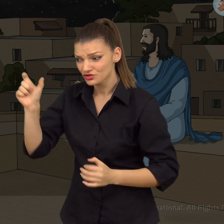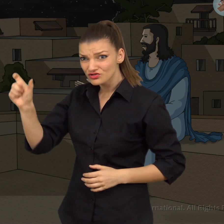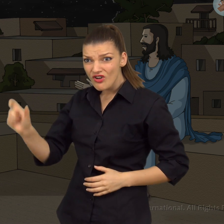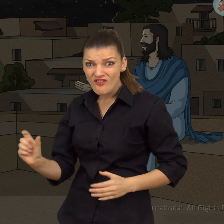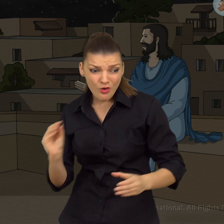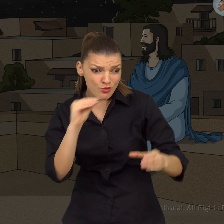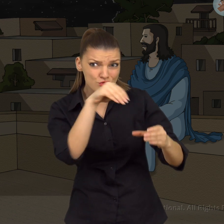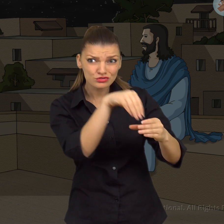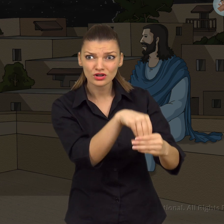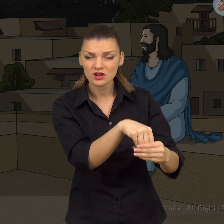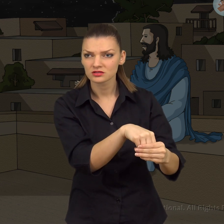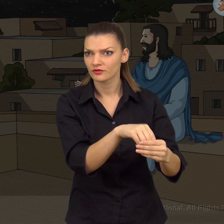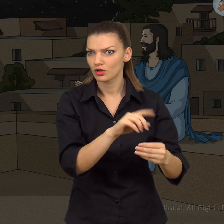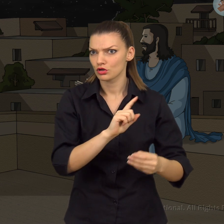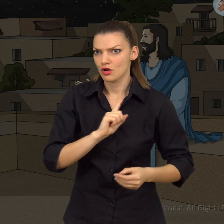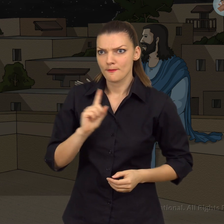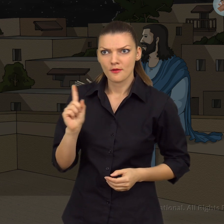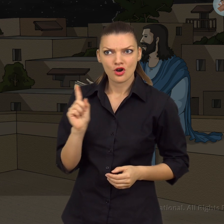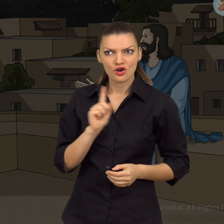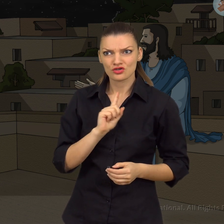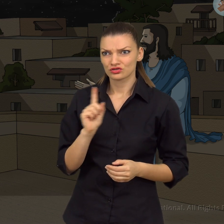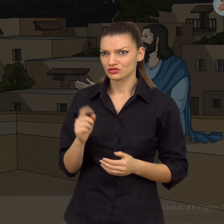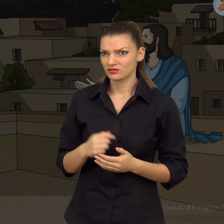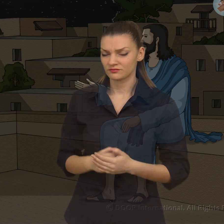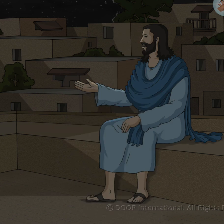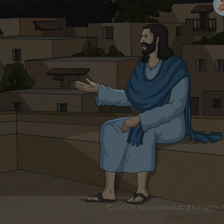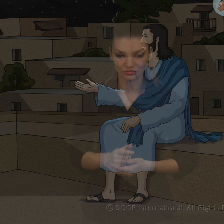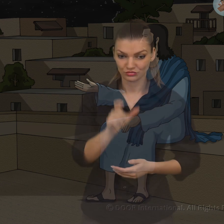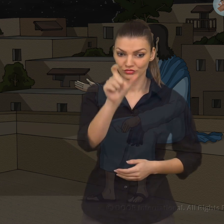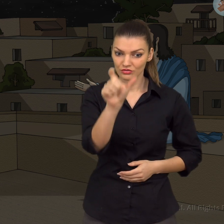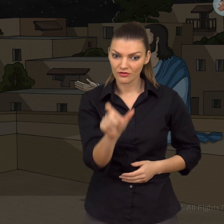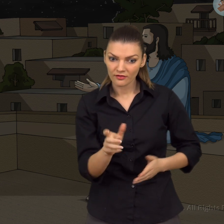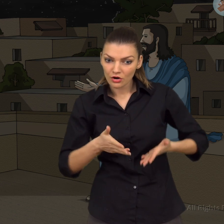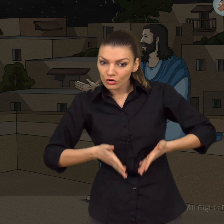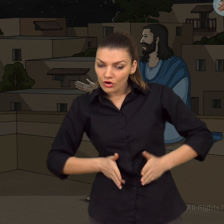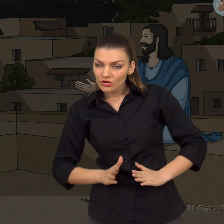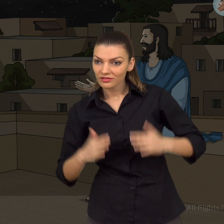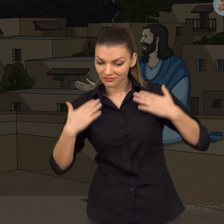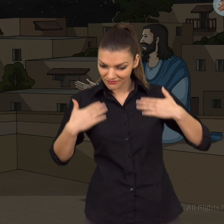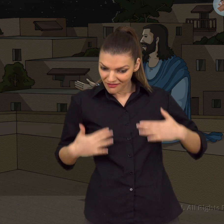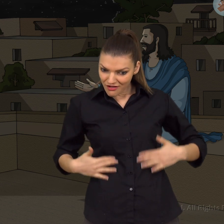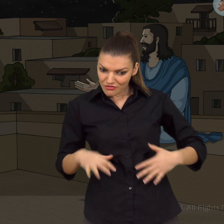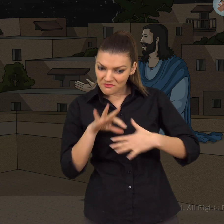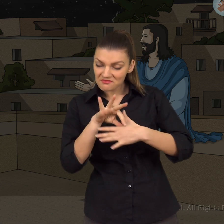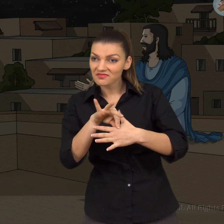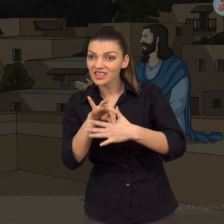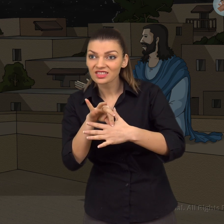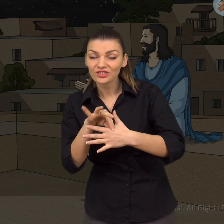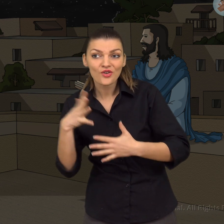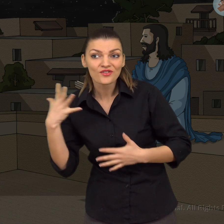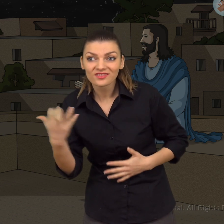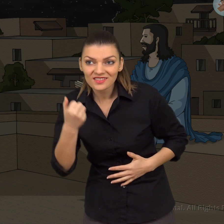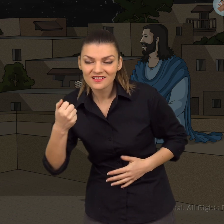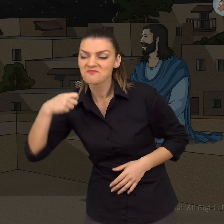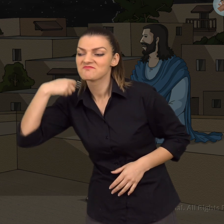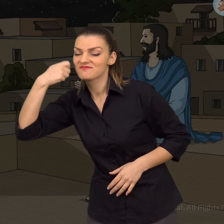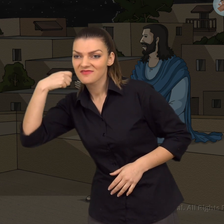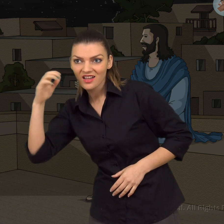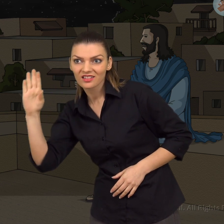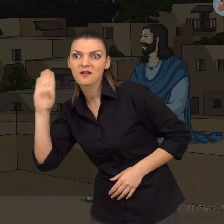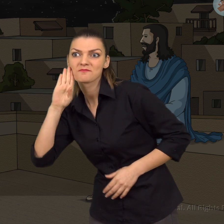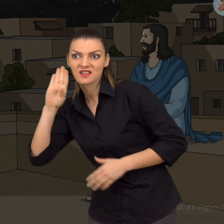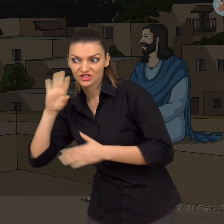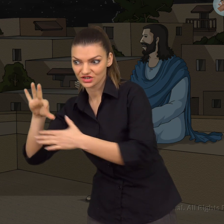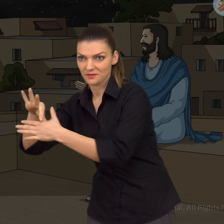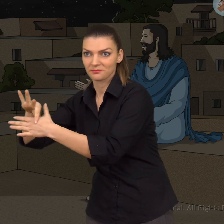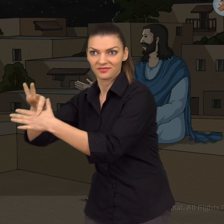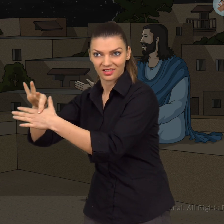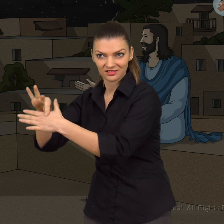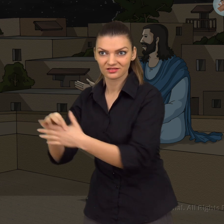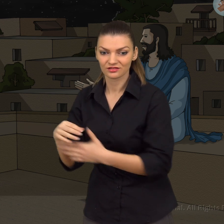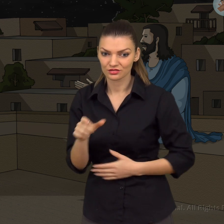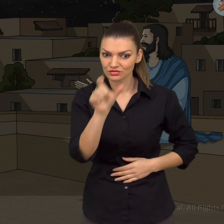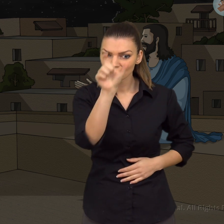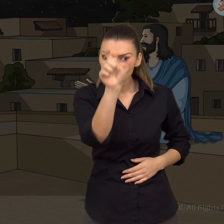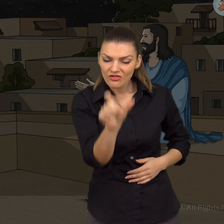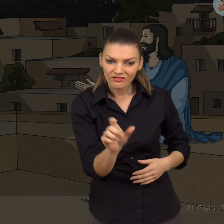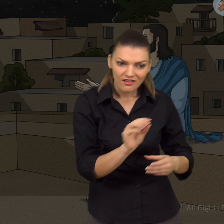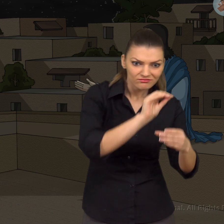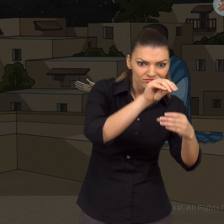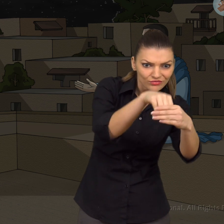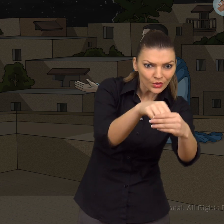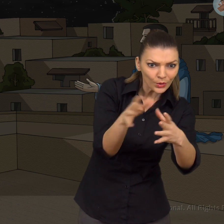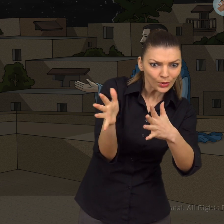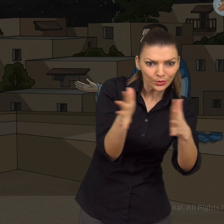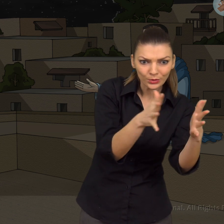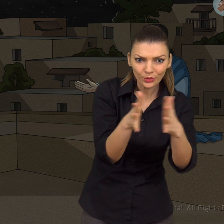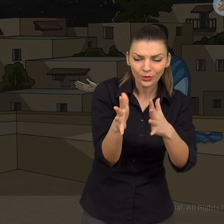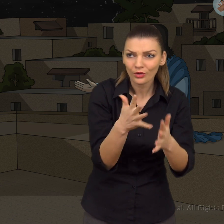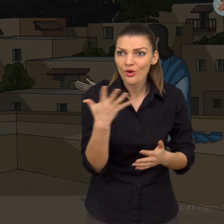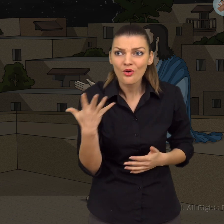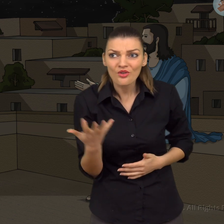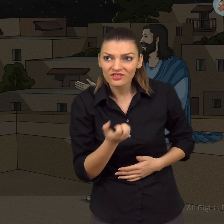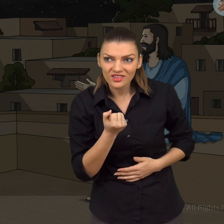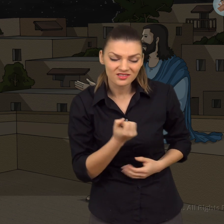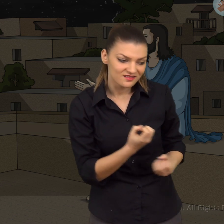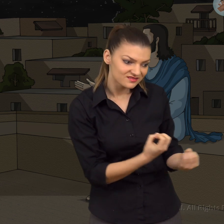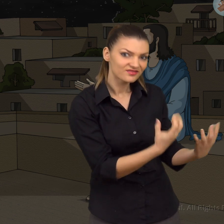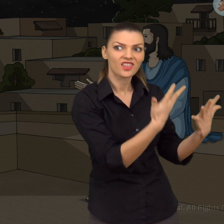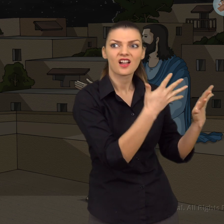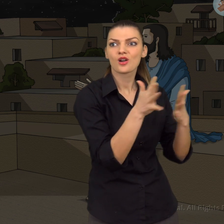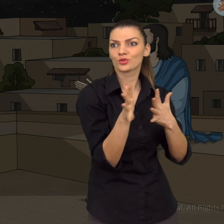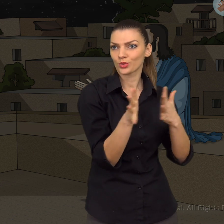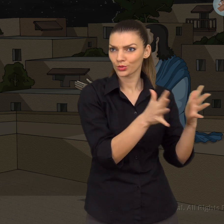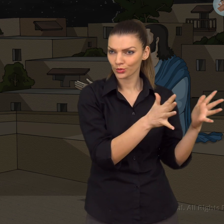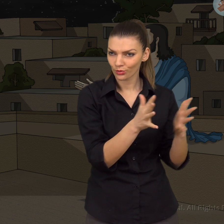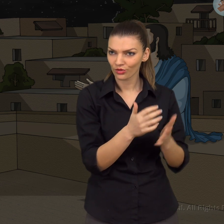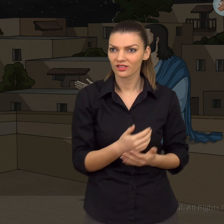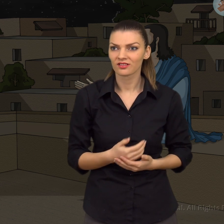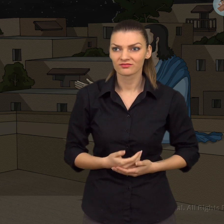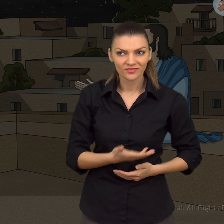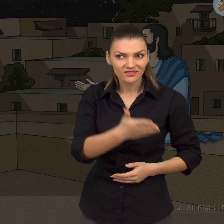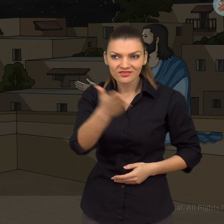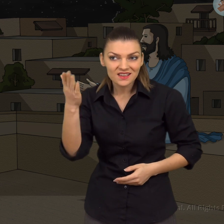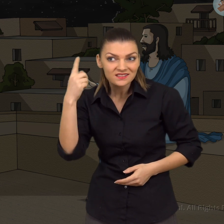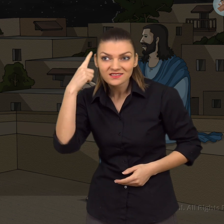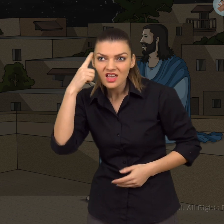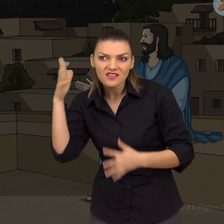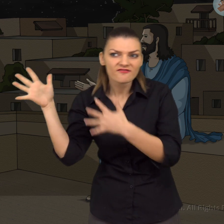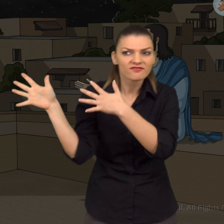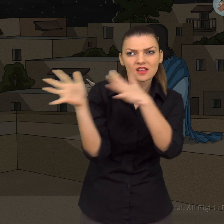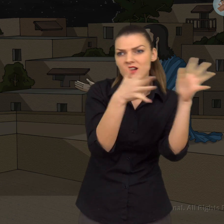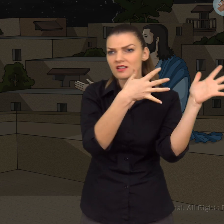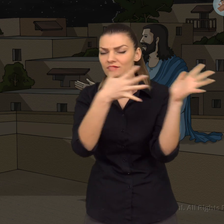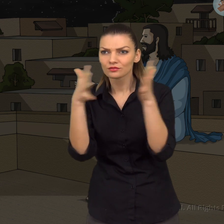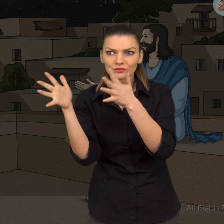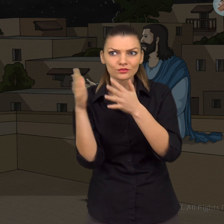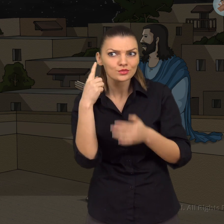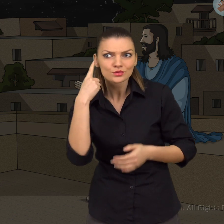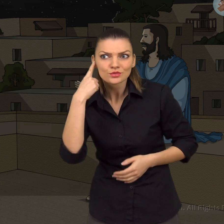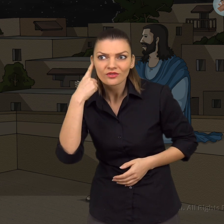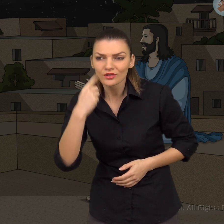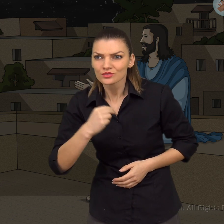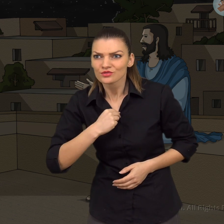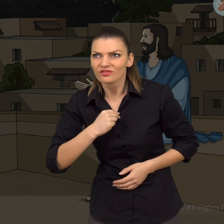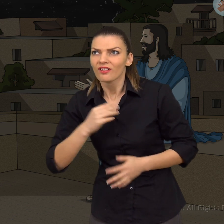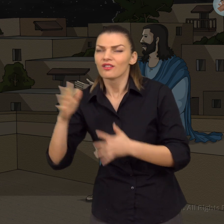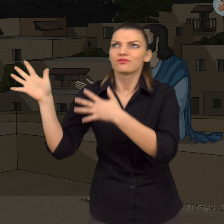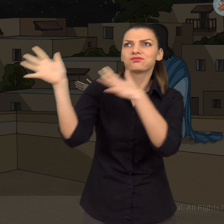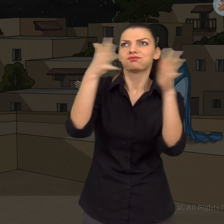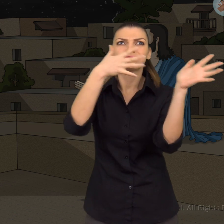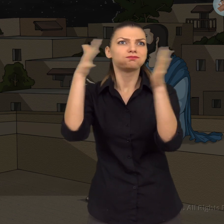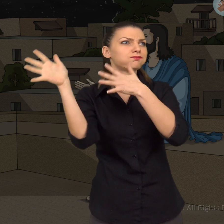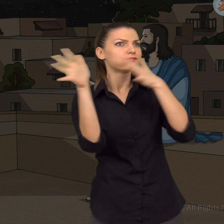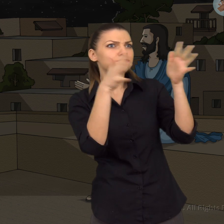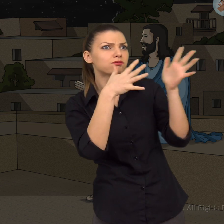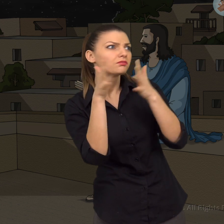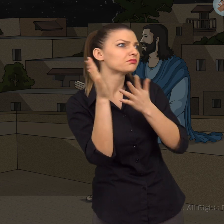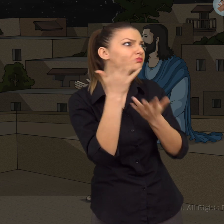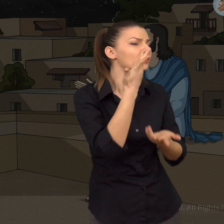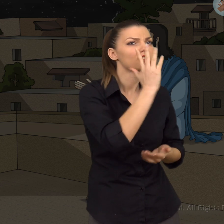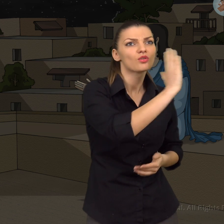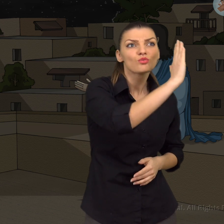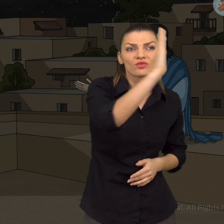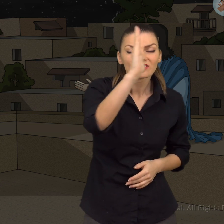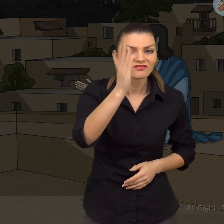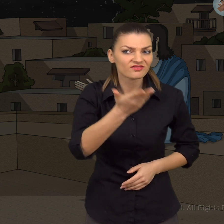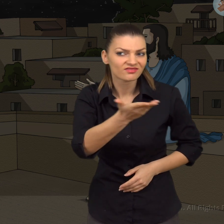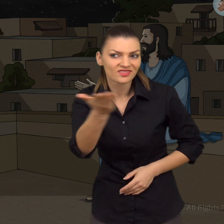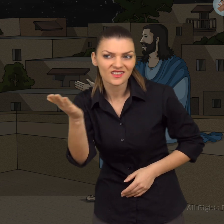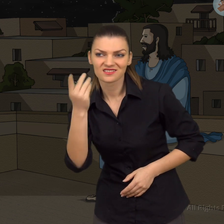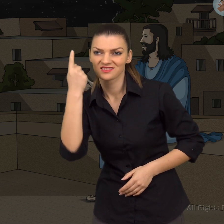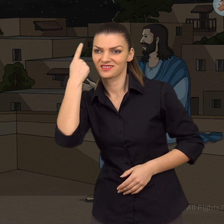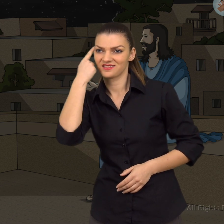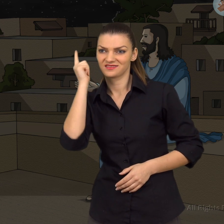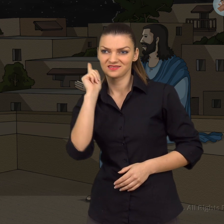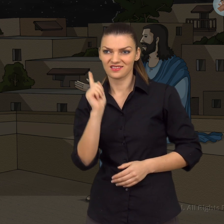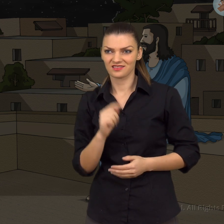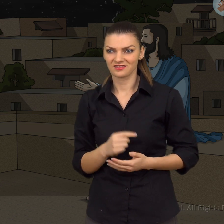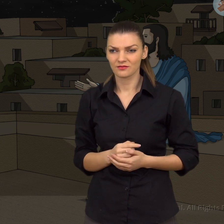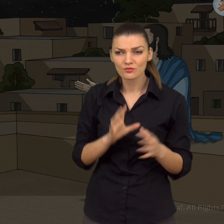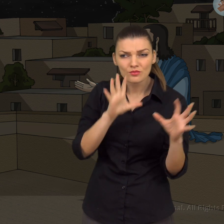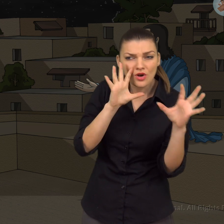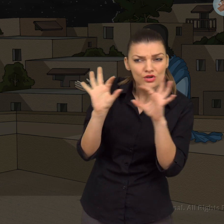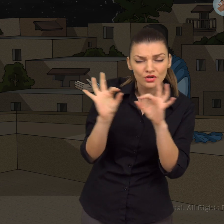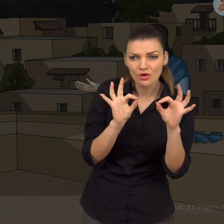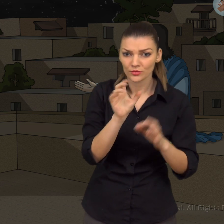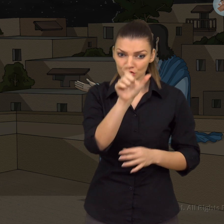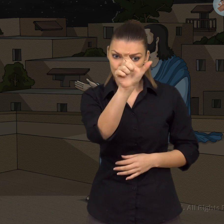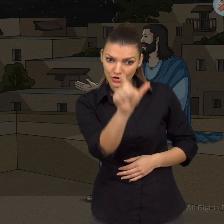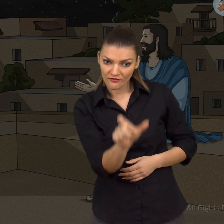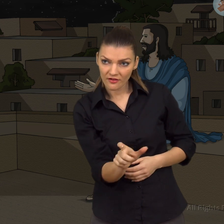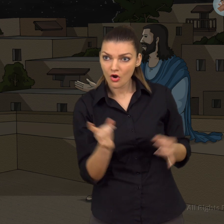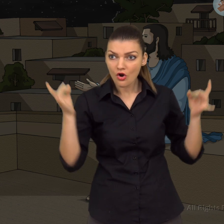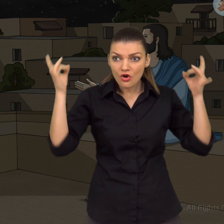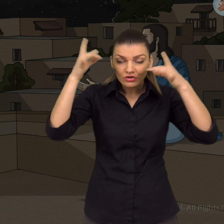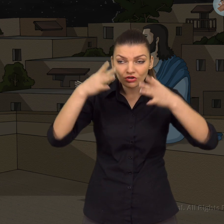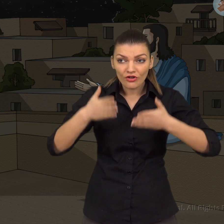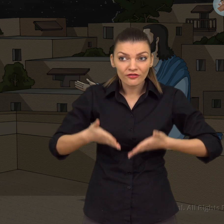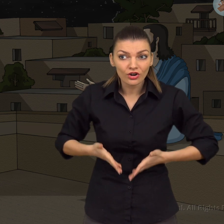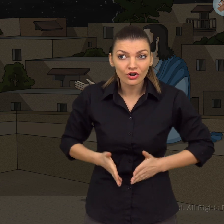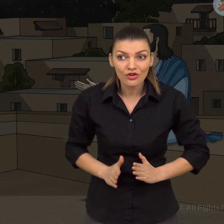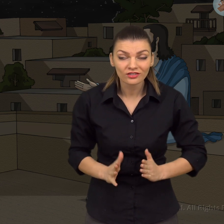Flesh is born of flesh, but spirit is born of the Spirit. Do not be amazed that I said, ‘You must be born again.’ The wind blows where it wishes.